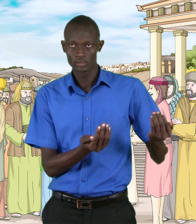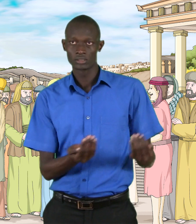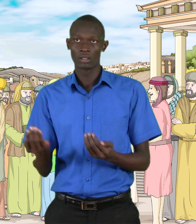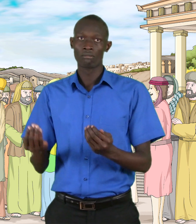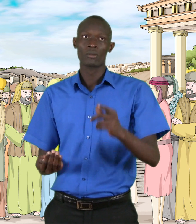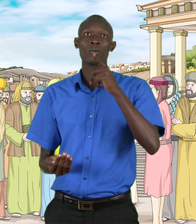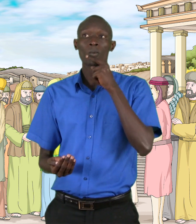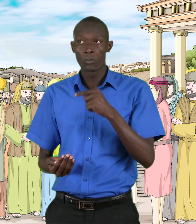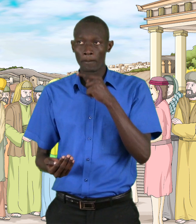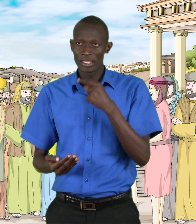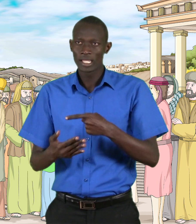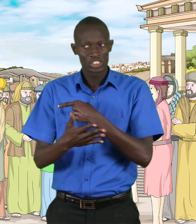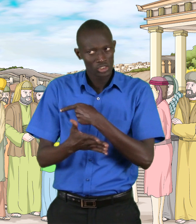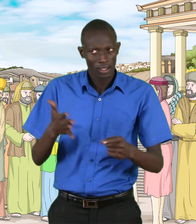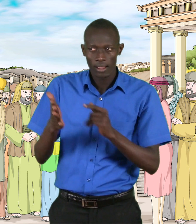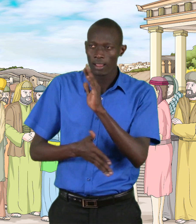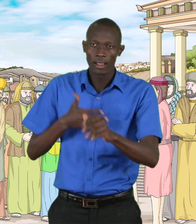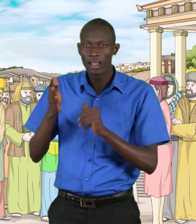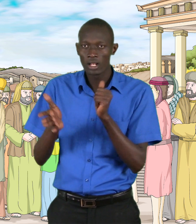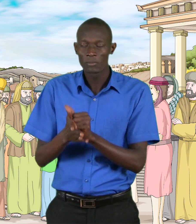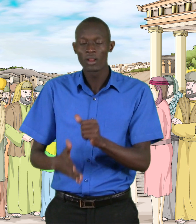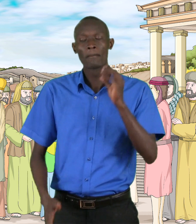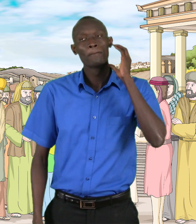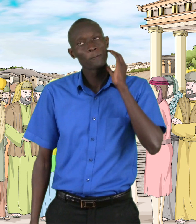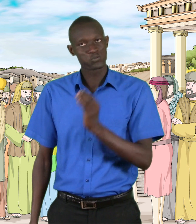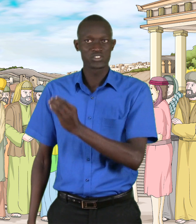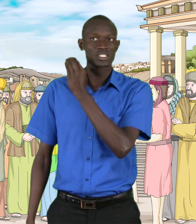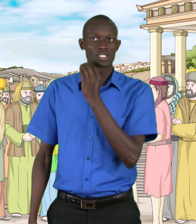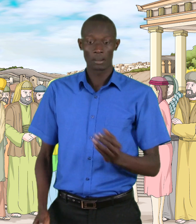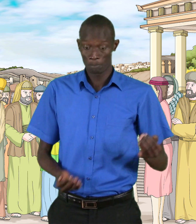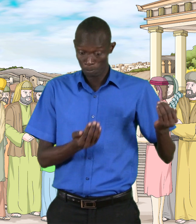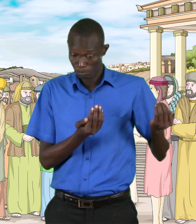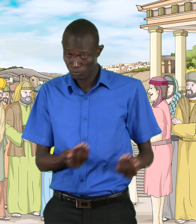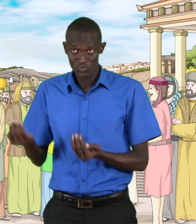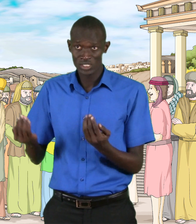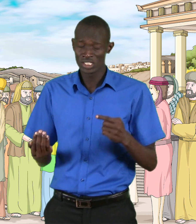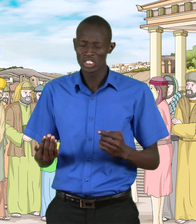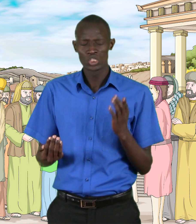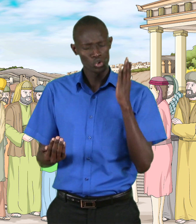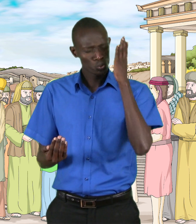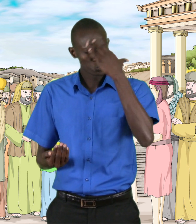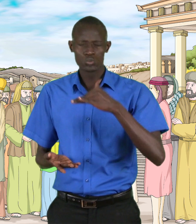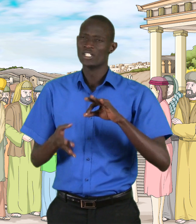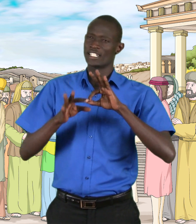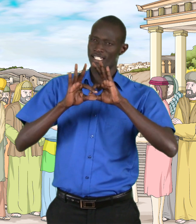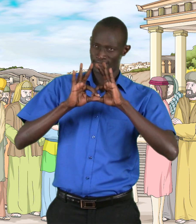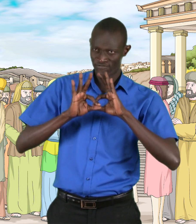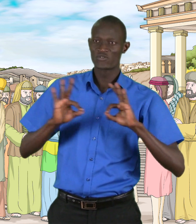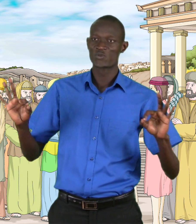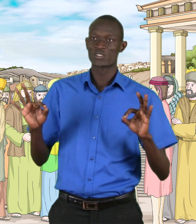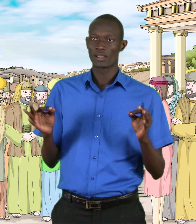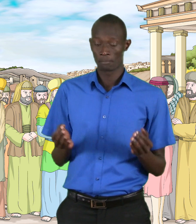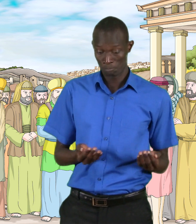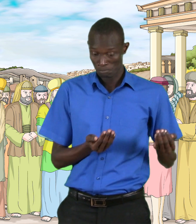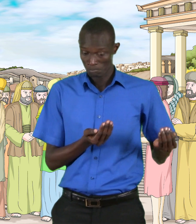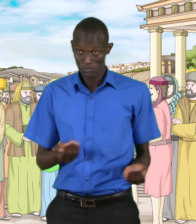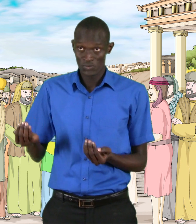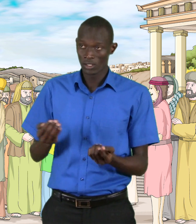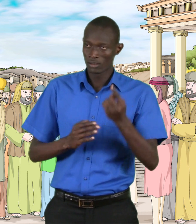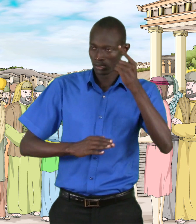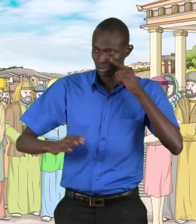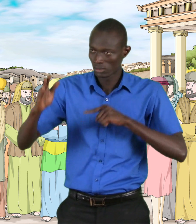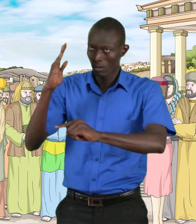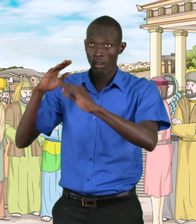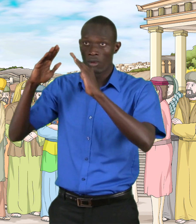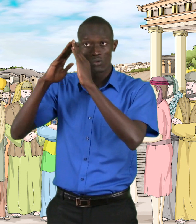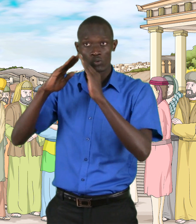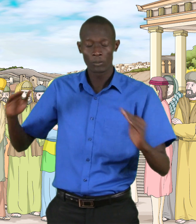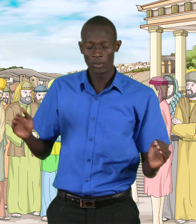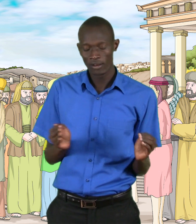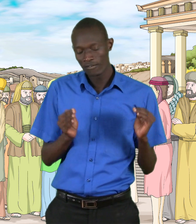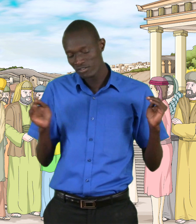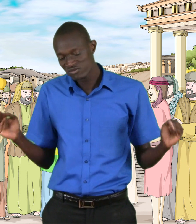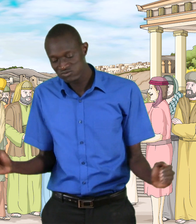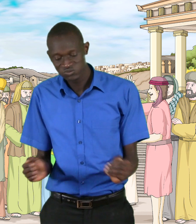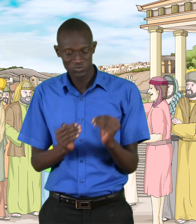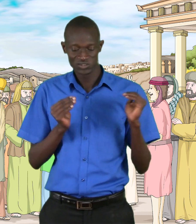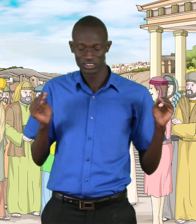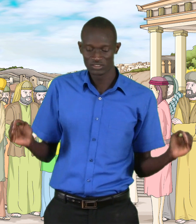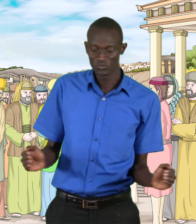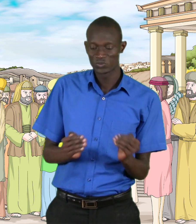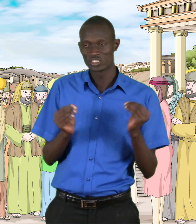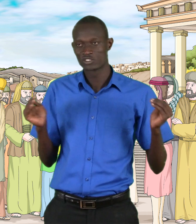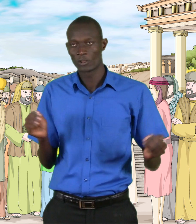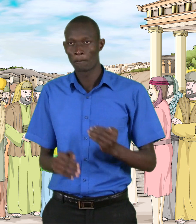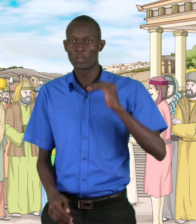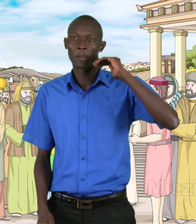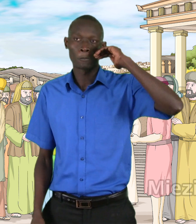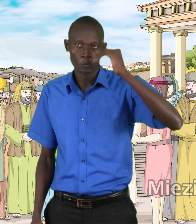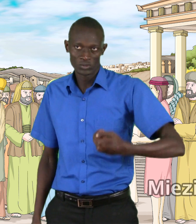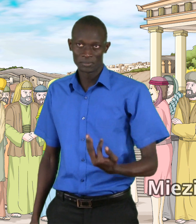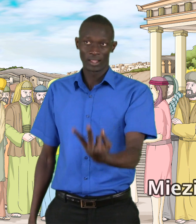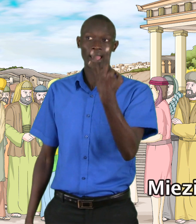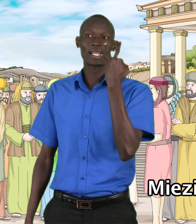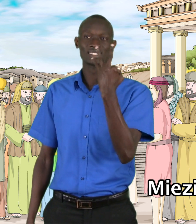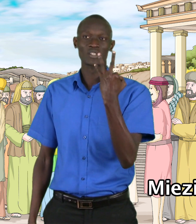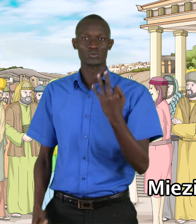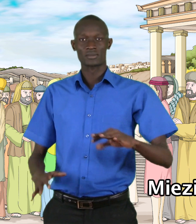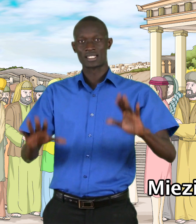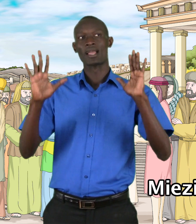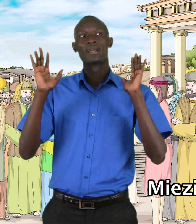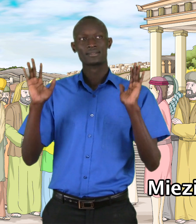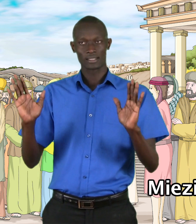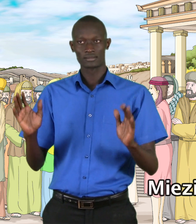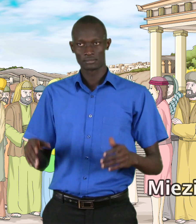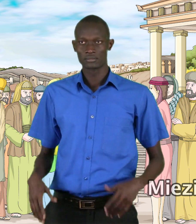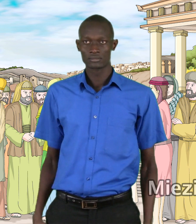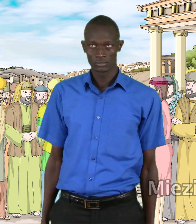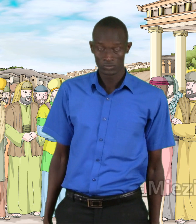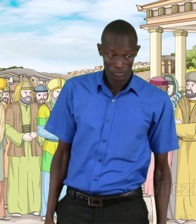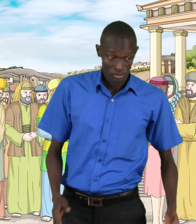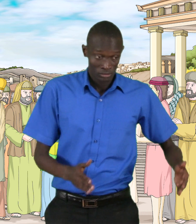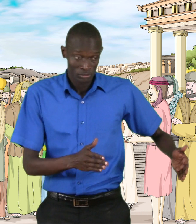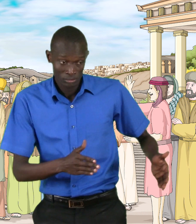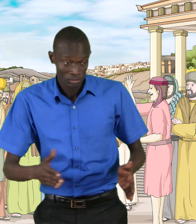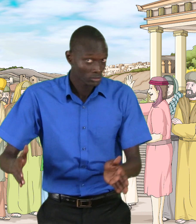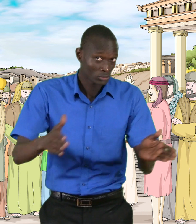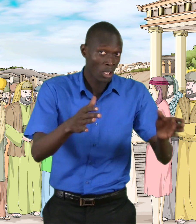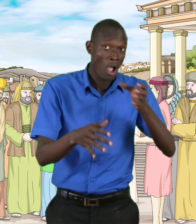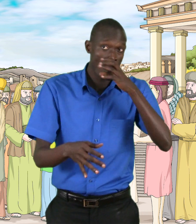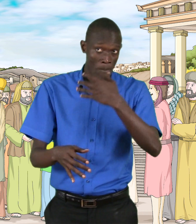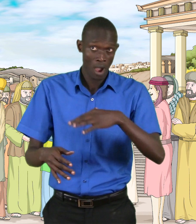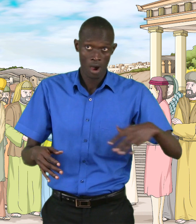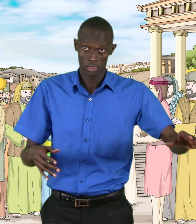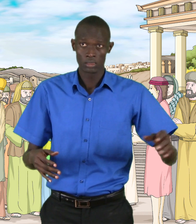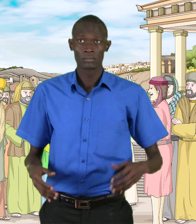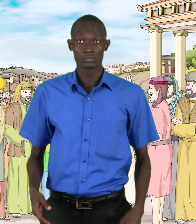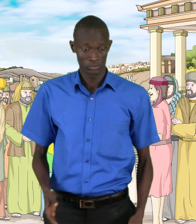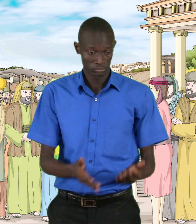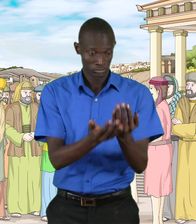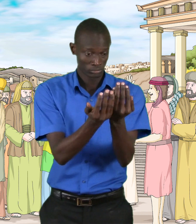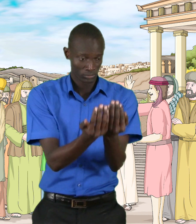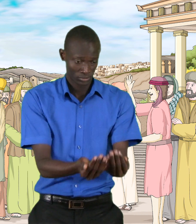At that time Moses was born, and he was beautiful in the sight of God.